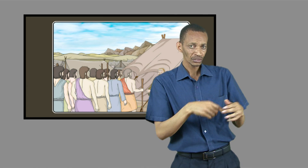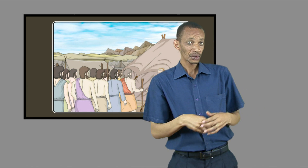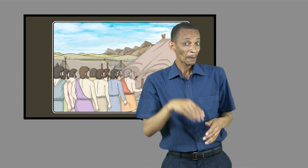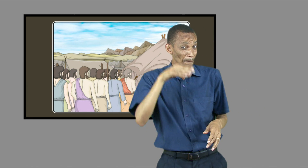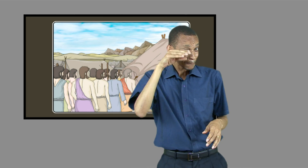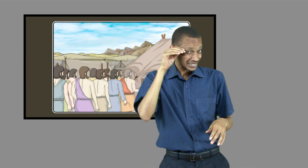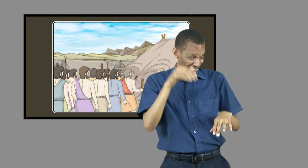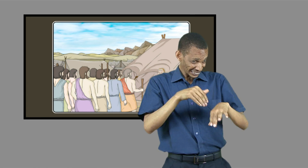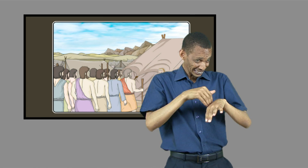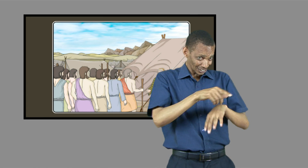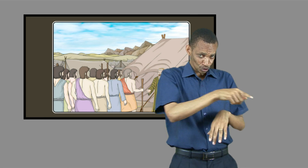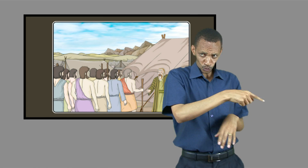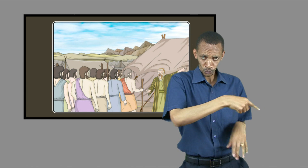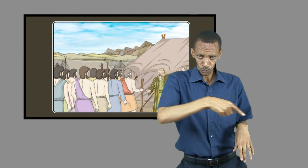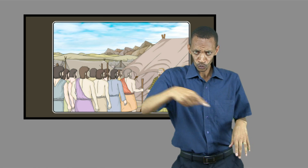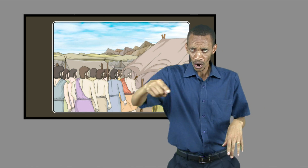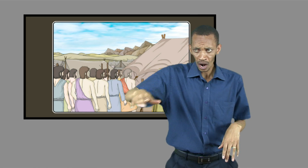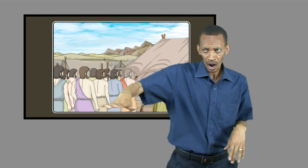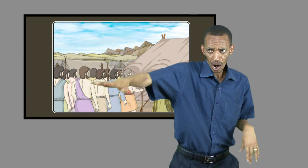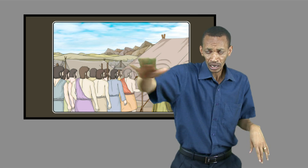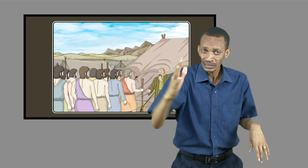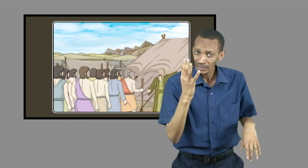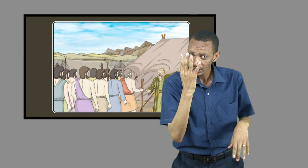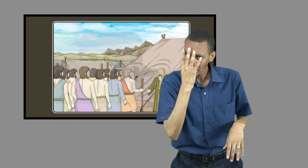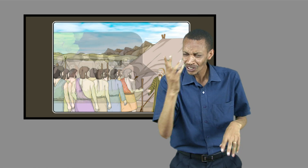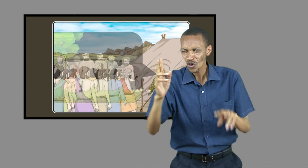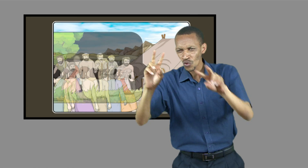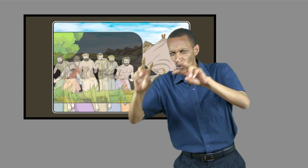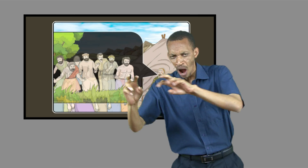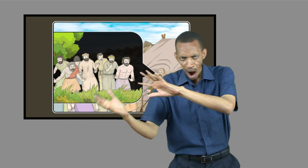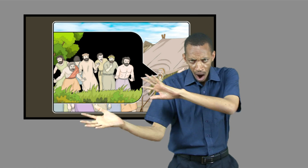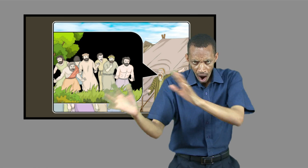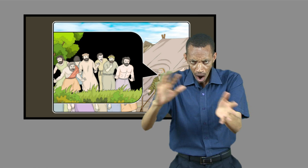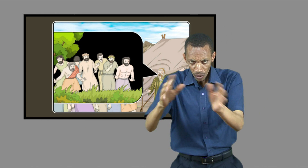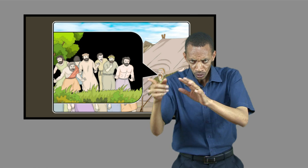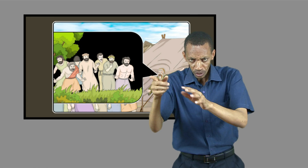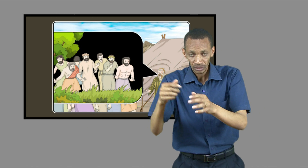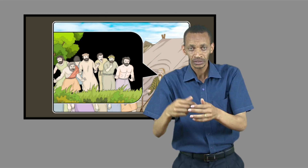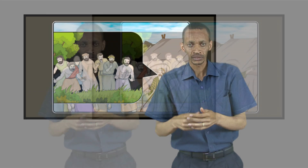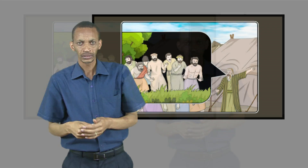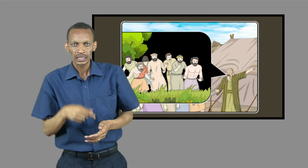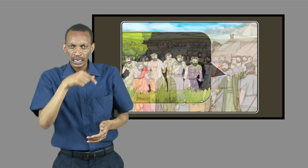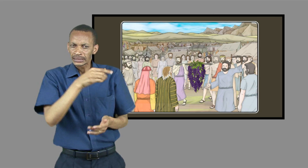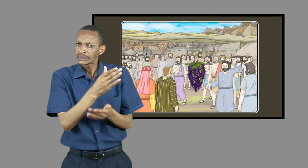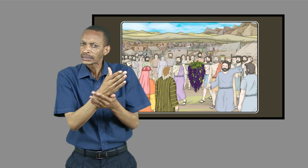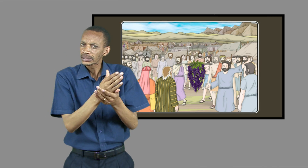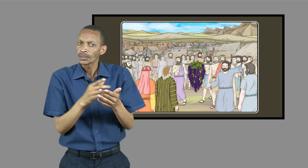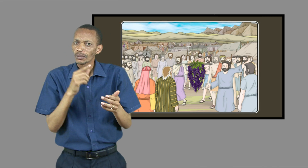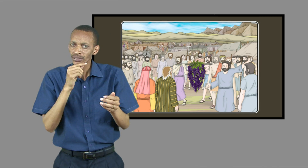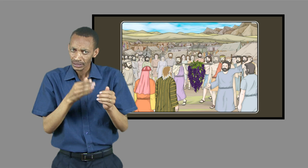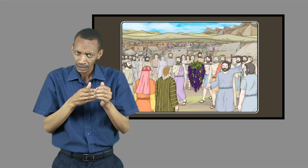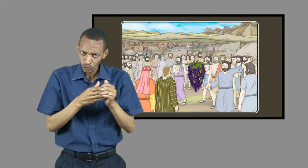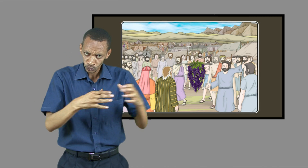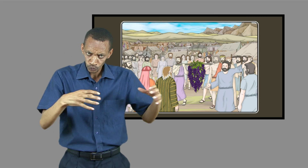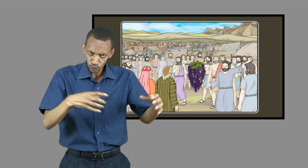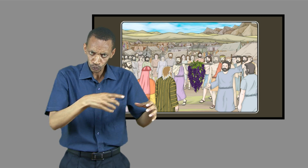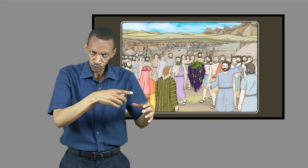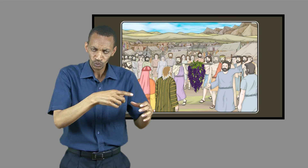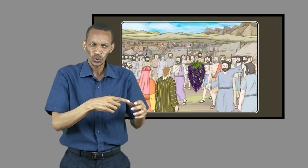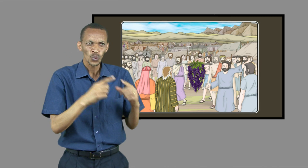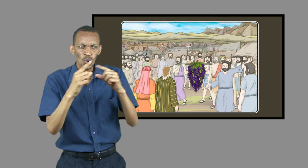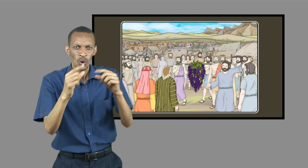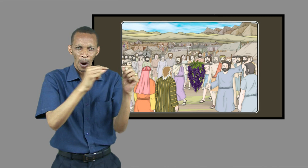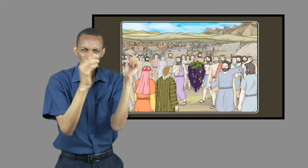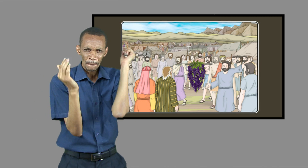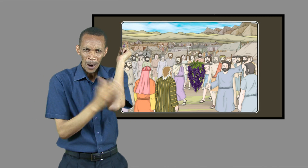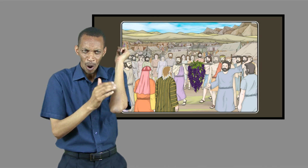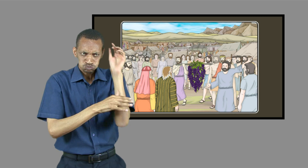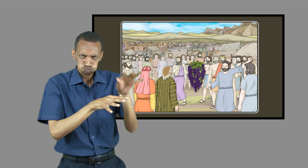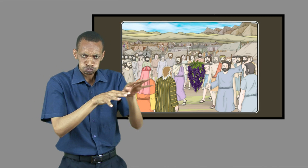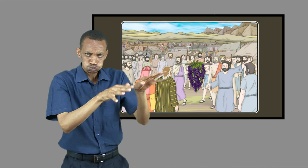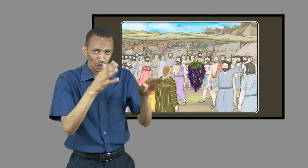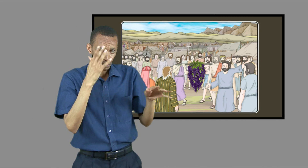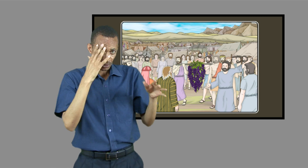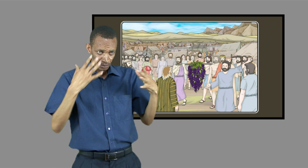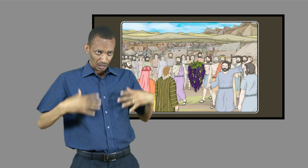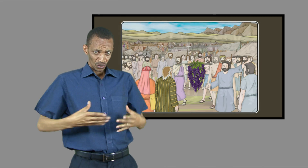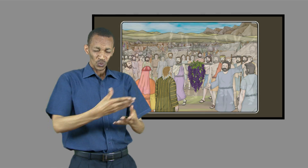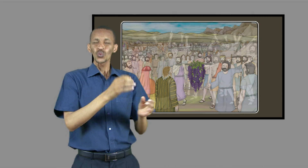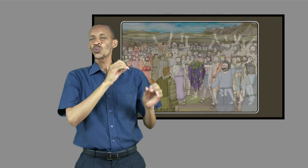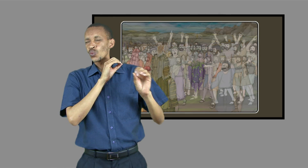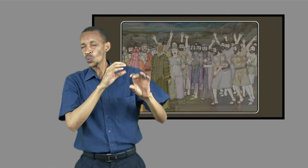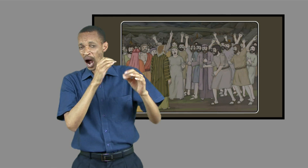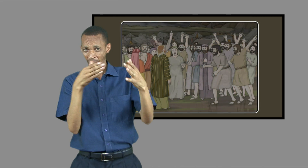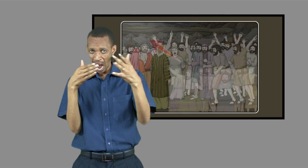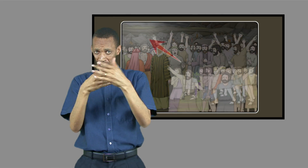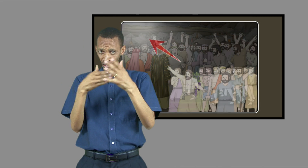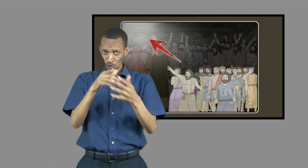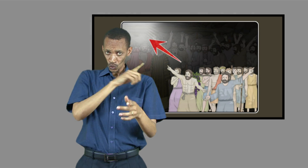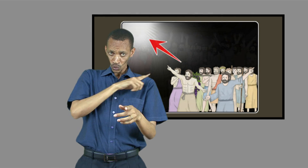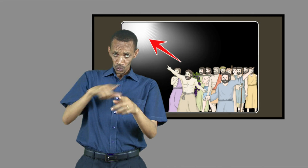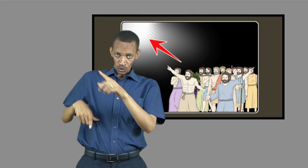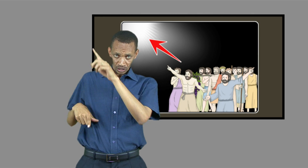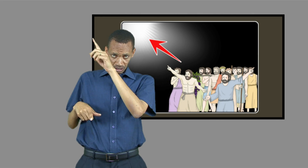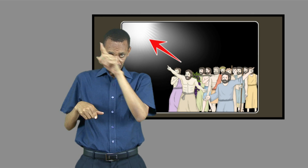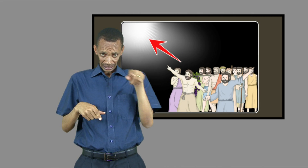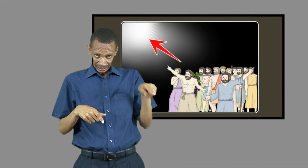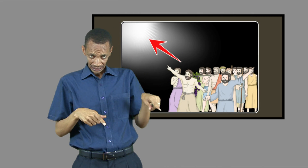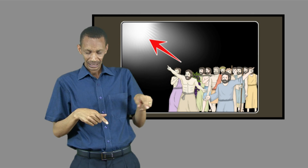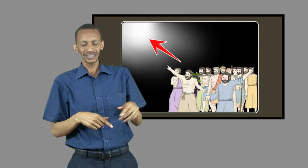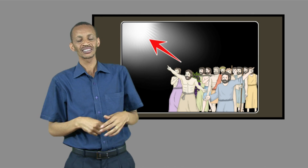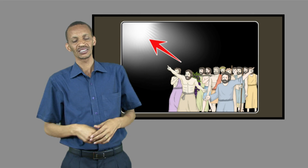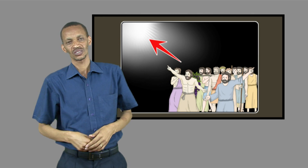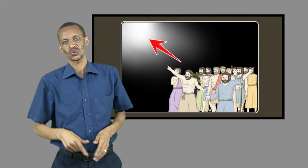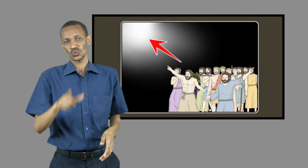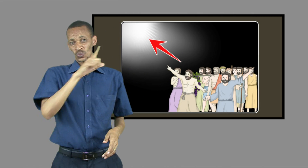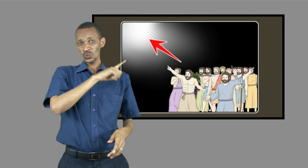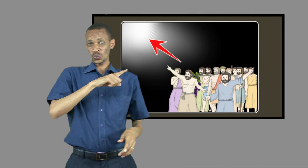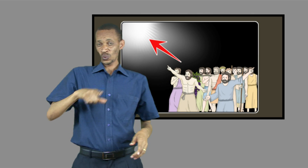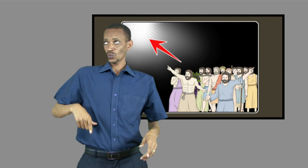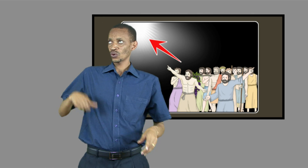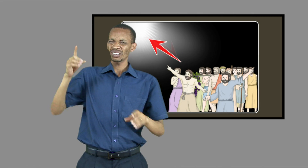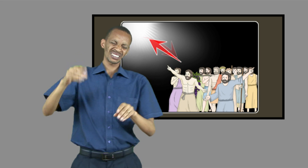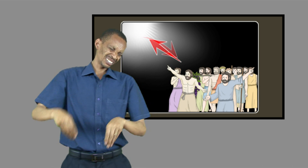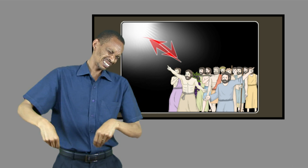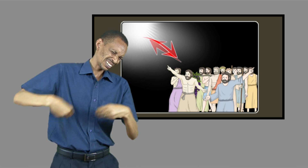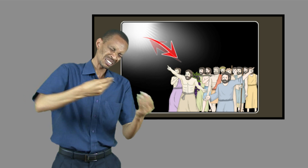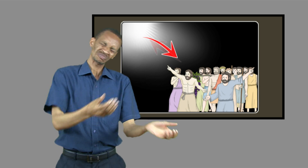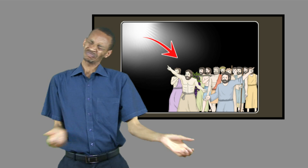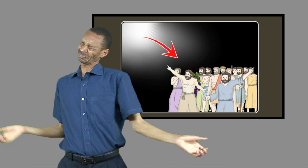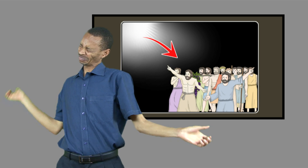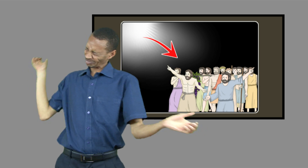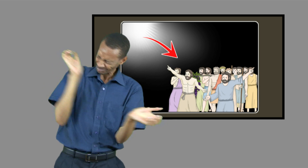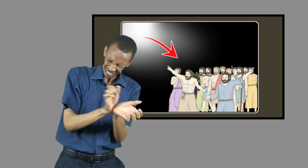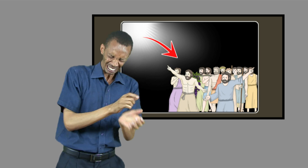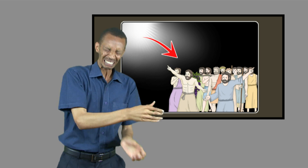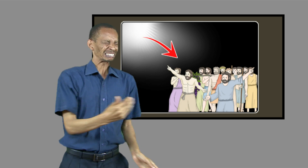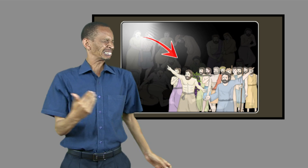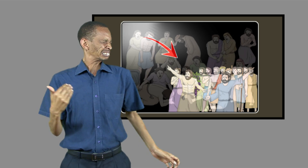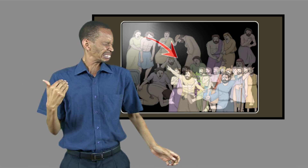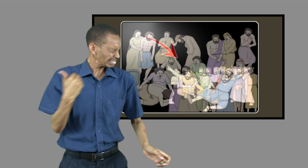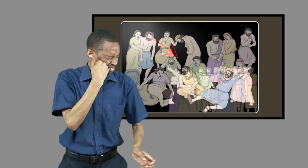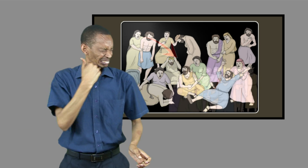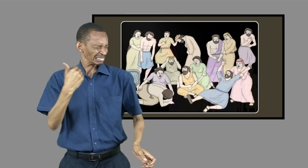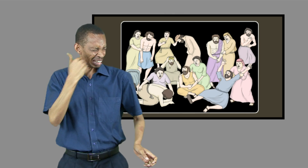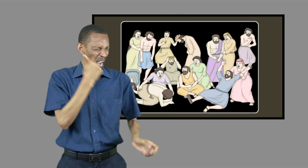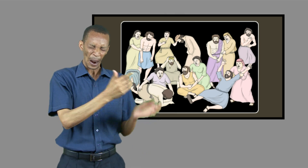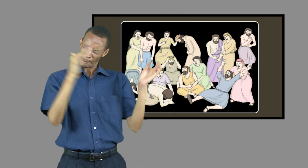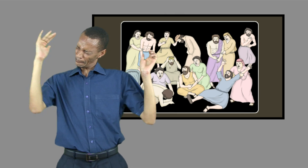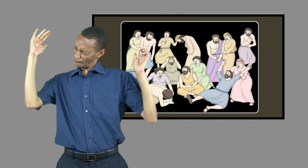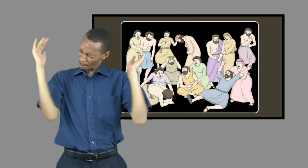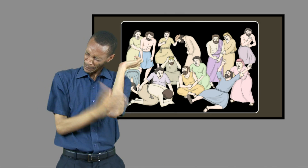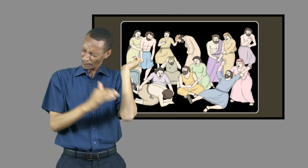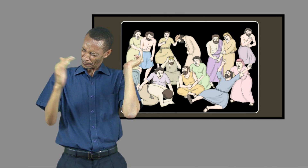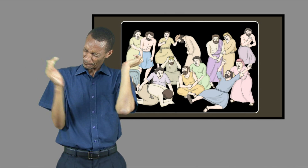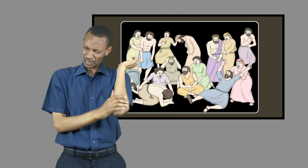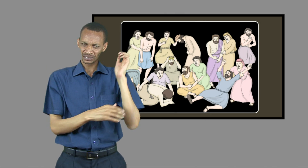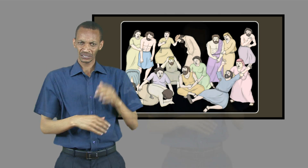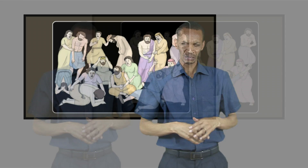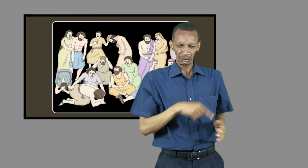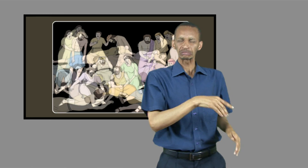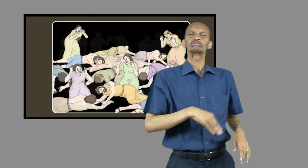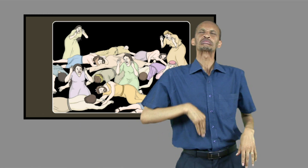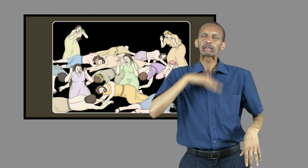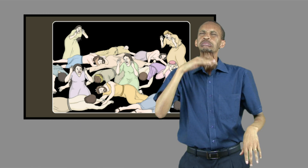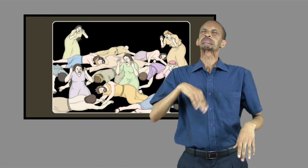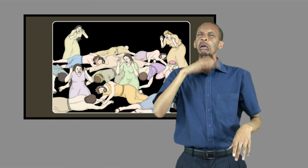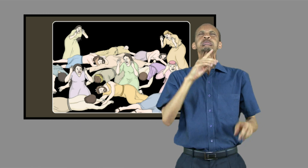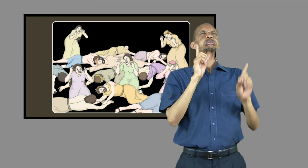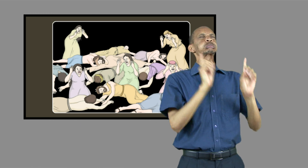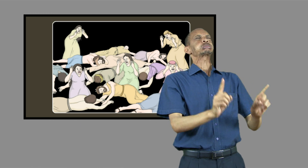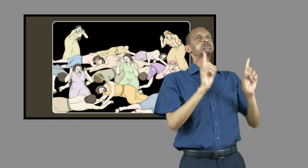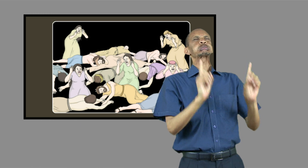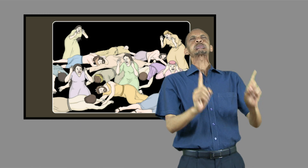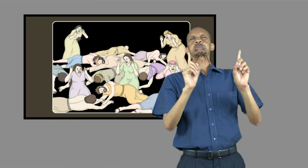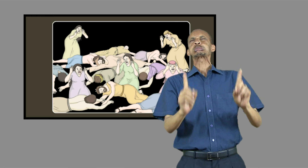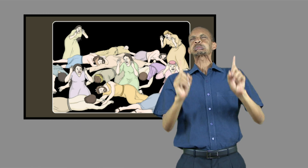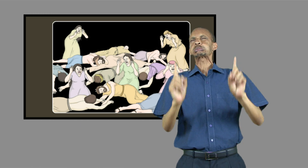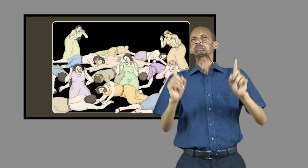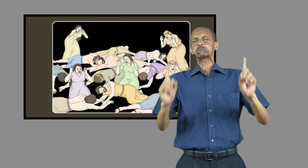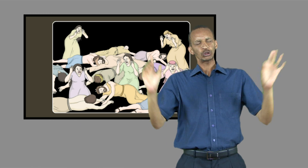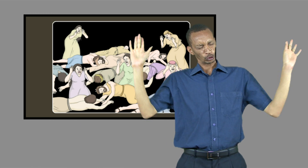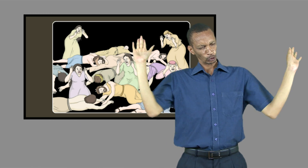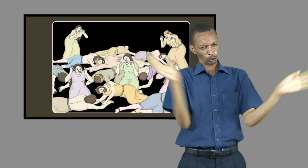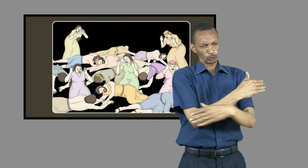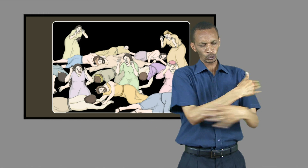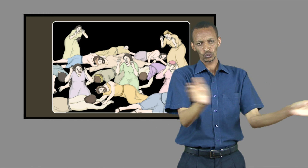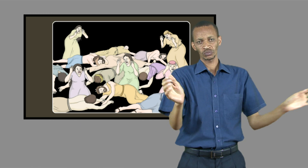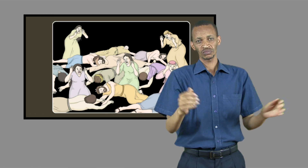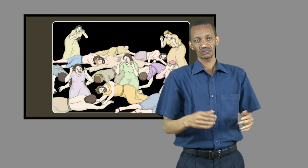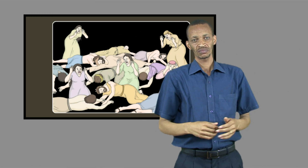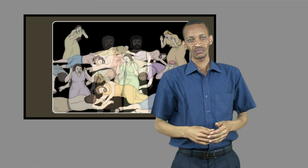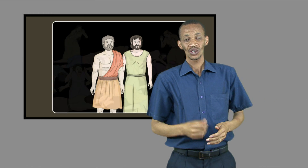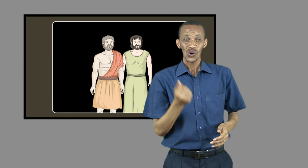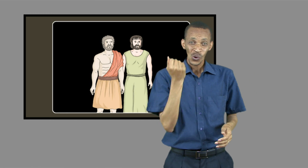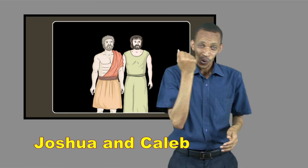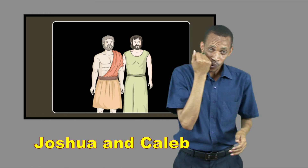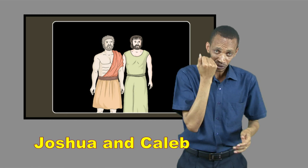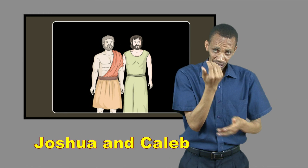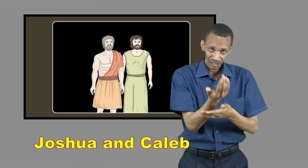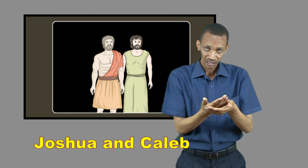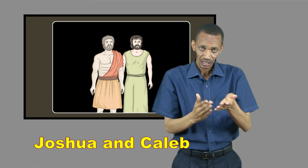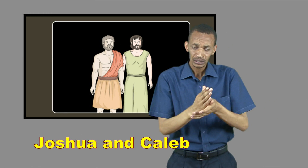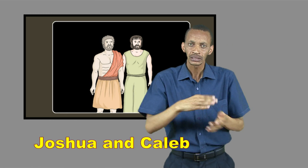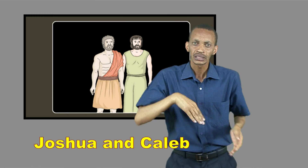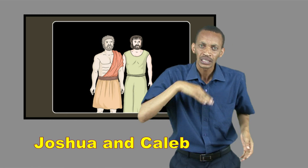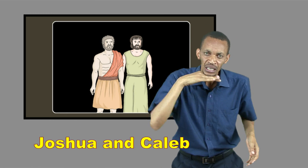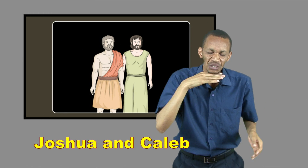So the men Moses had sent to spy out the land, who had returned and made the whole congregation grumble against him by bringing out a bad report about the land— those men who had brought out the bad report about the land—were struck down by a plague before the LORD.